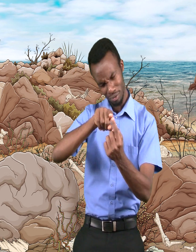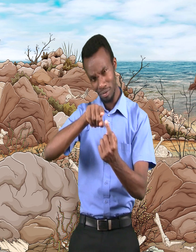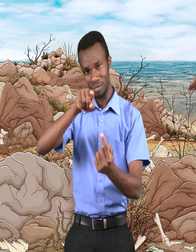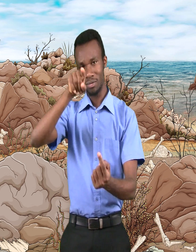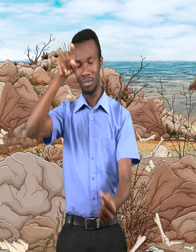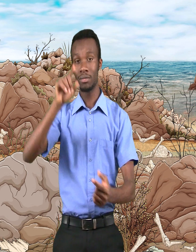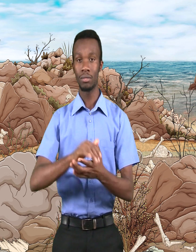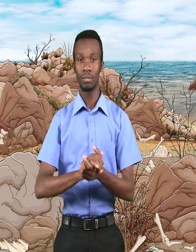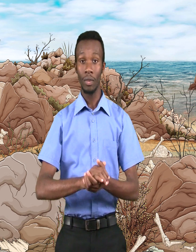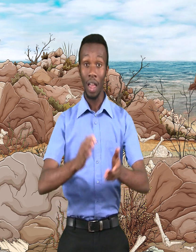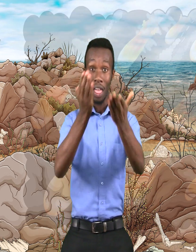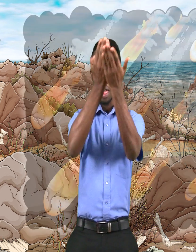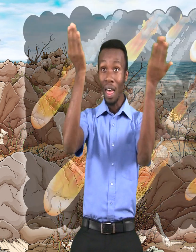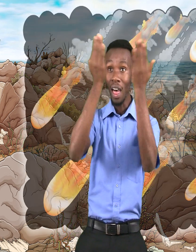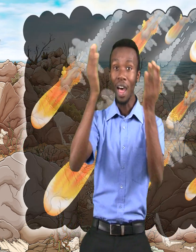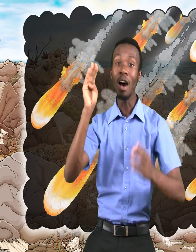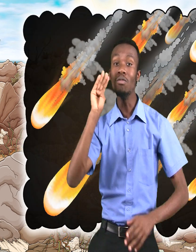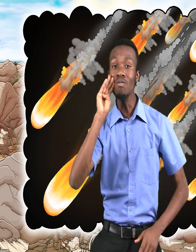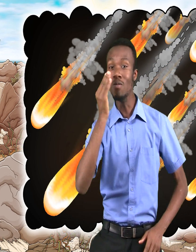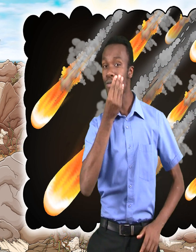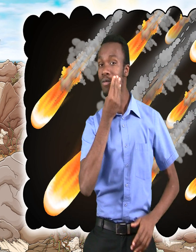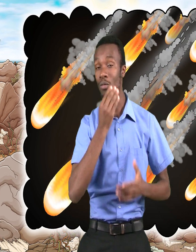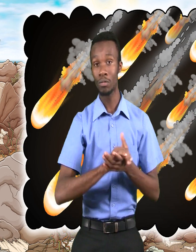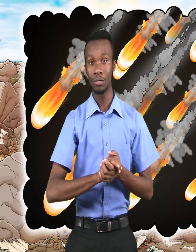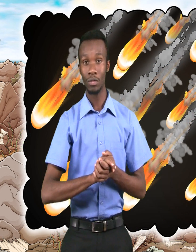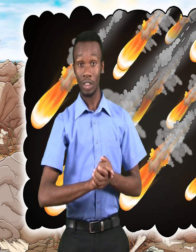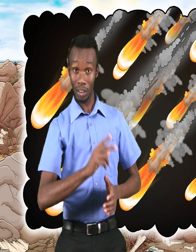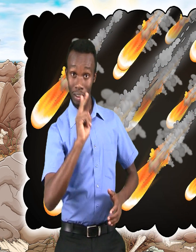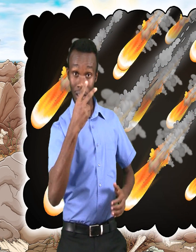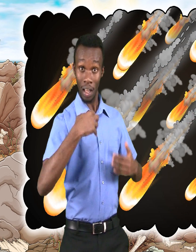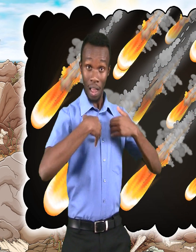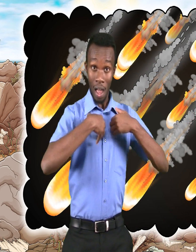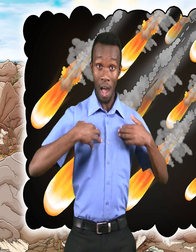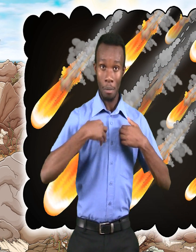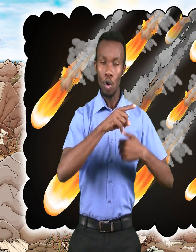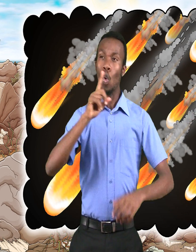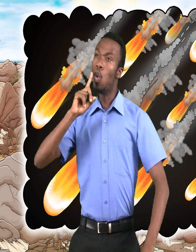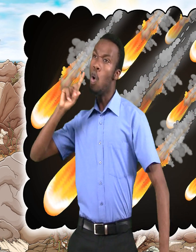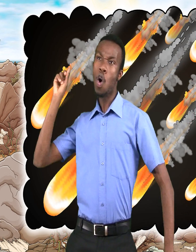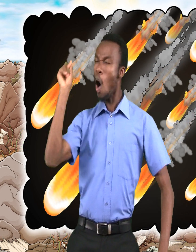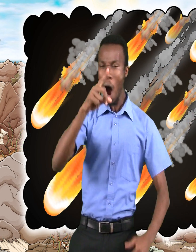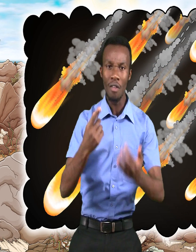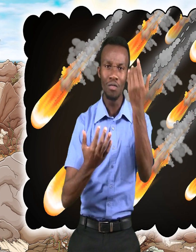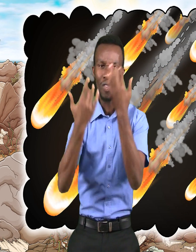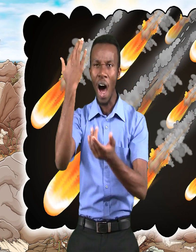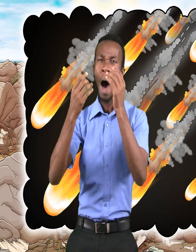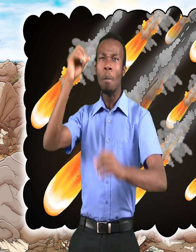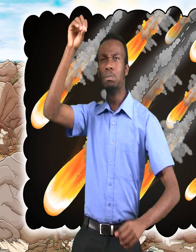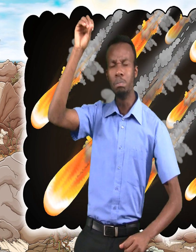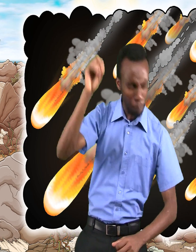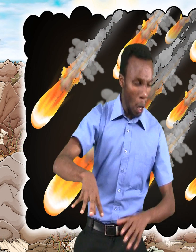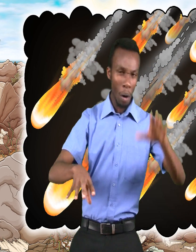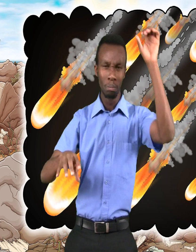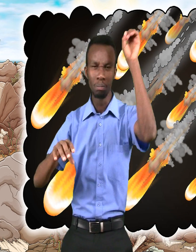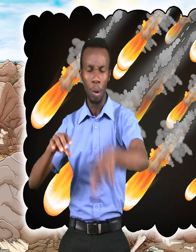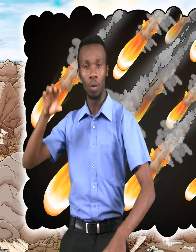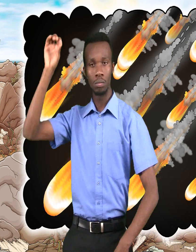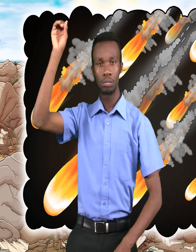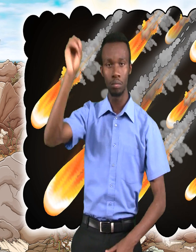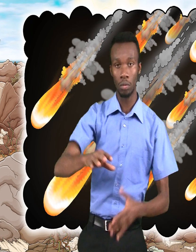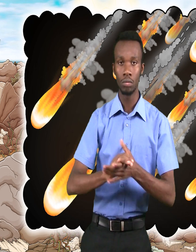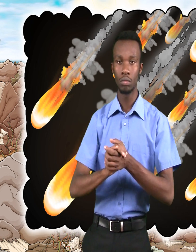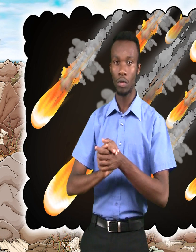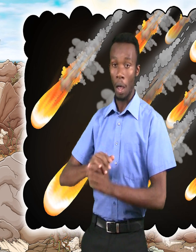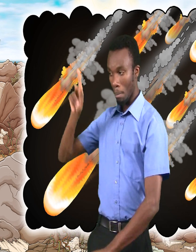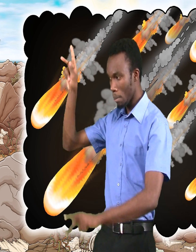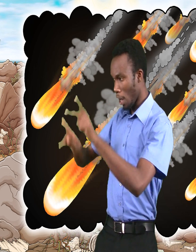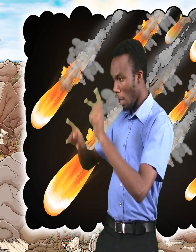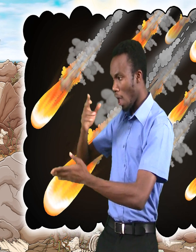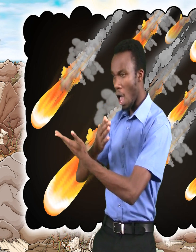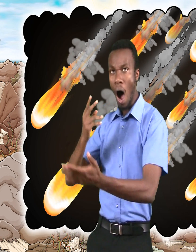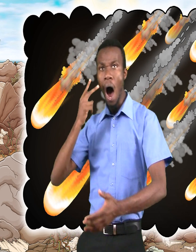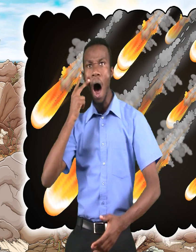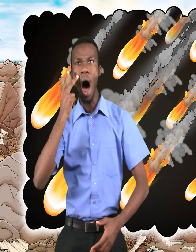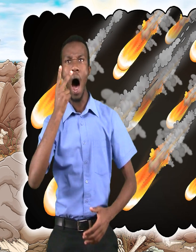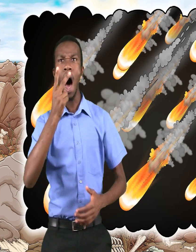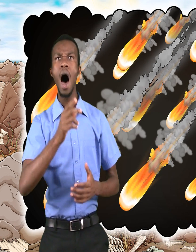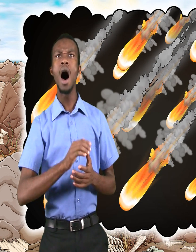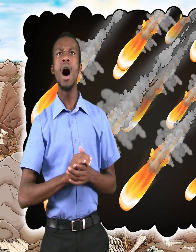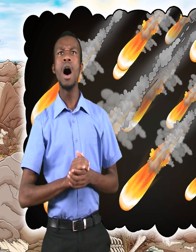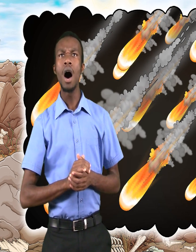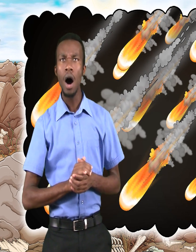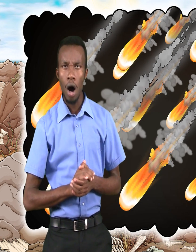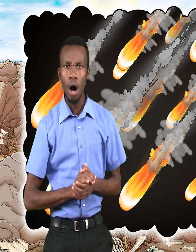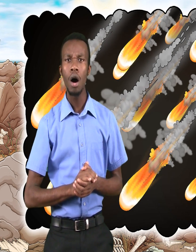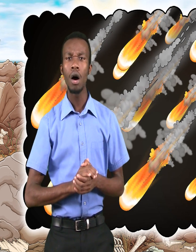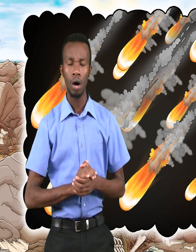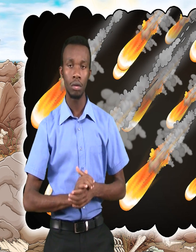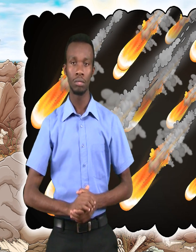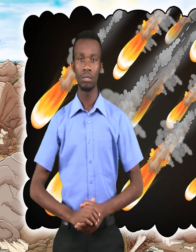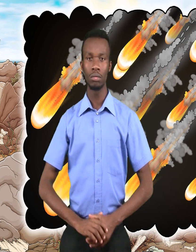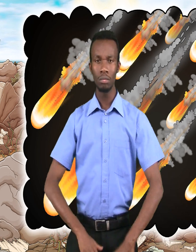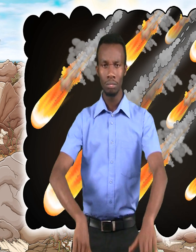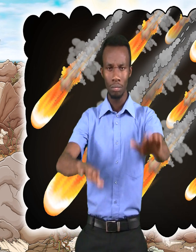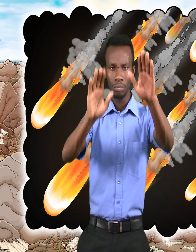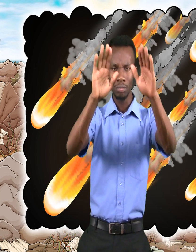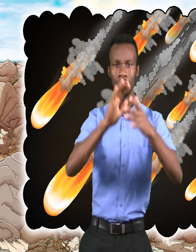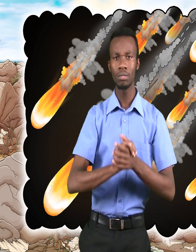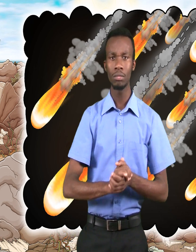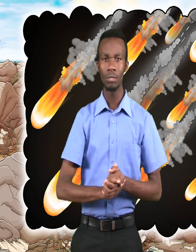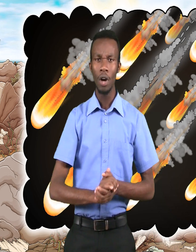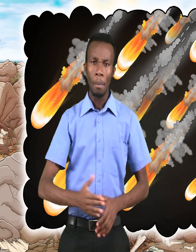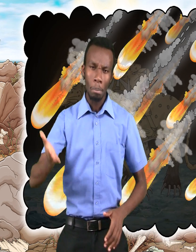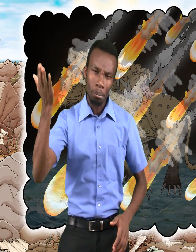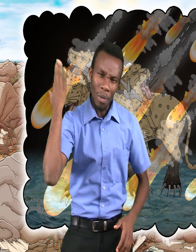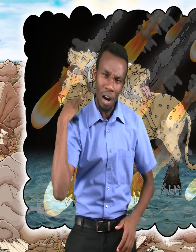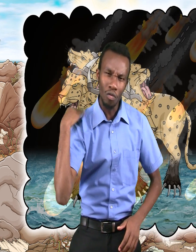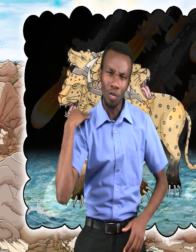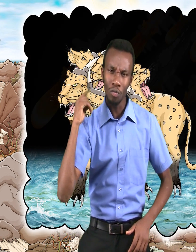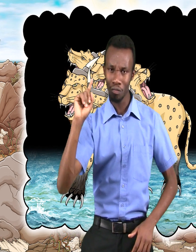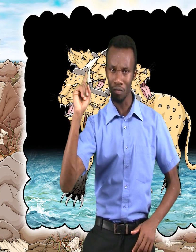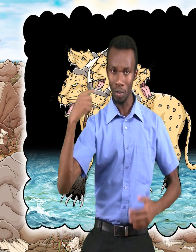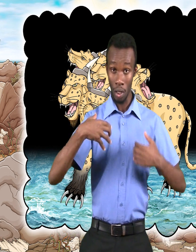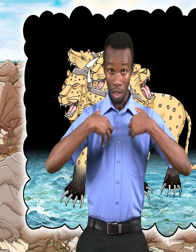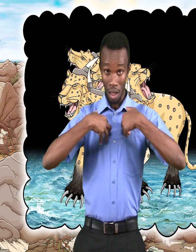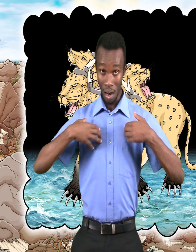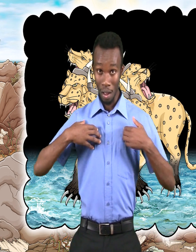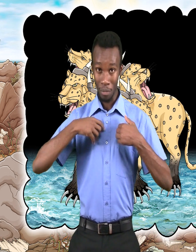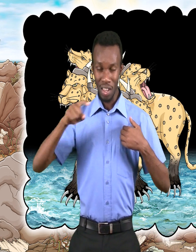And the second beast performed great signs to cause even fire from heaven to come down to earth in the presence of the people.